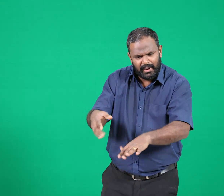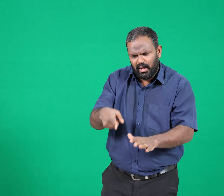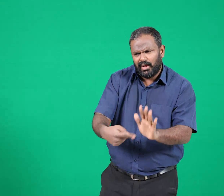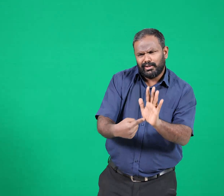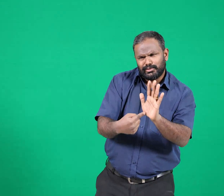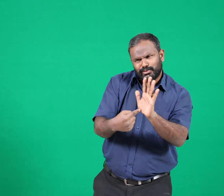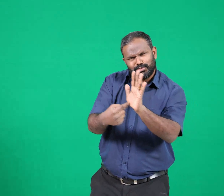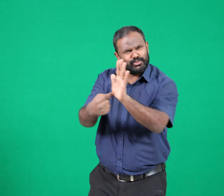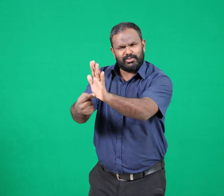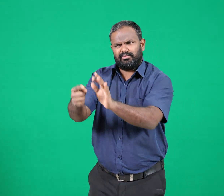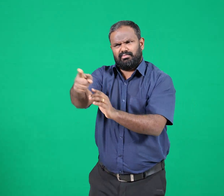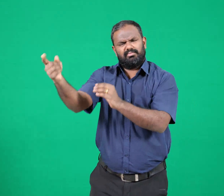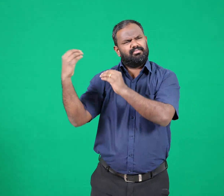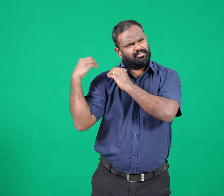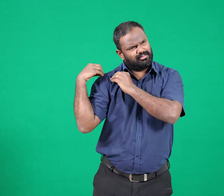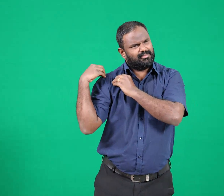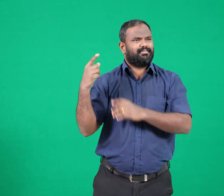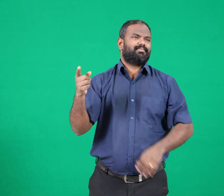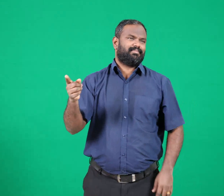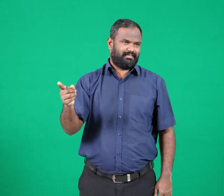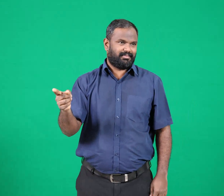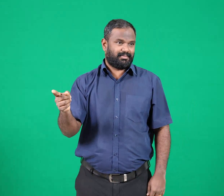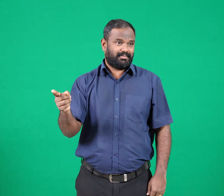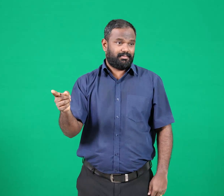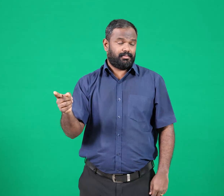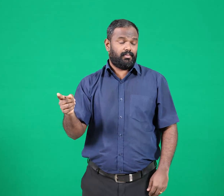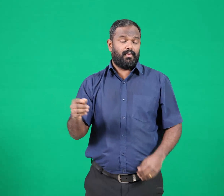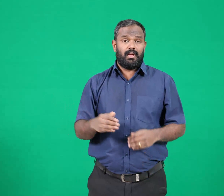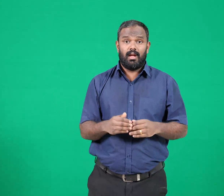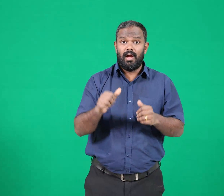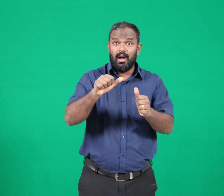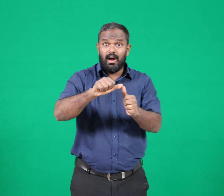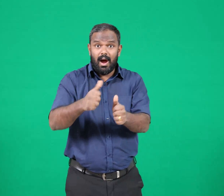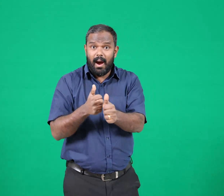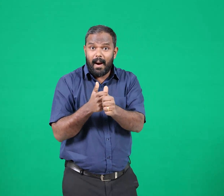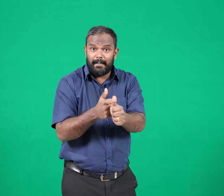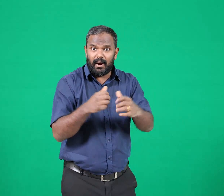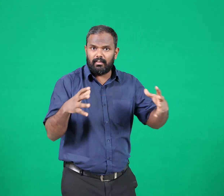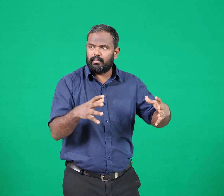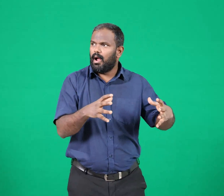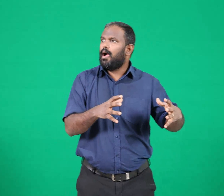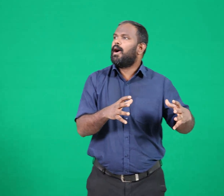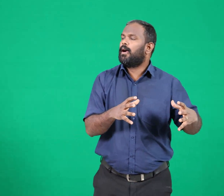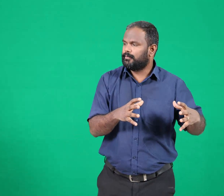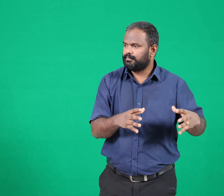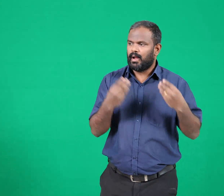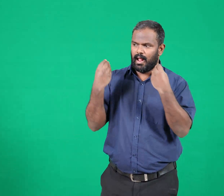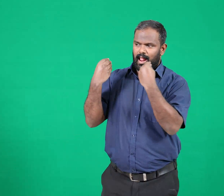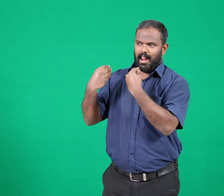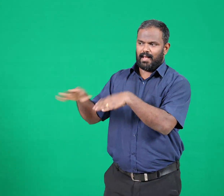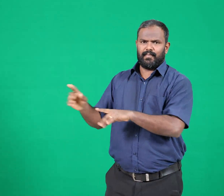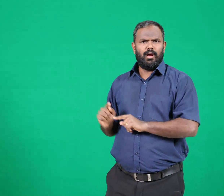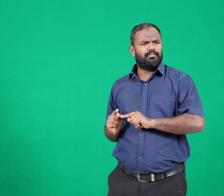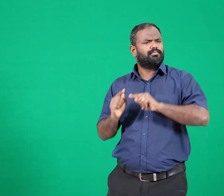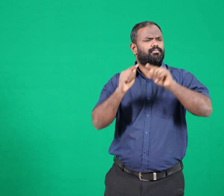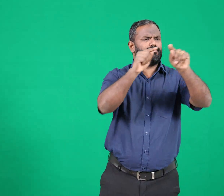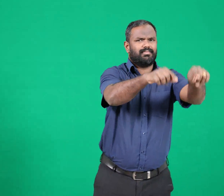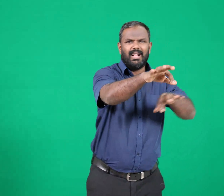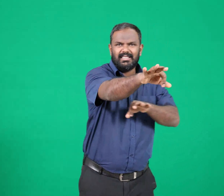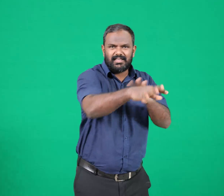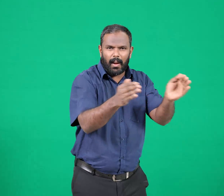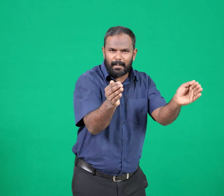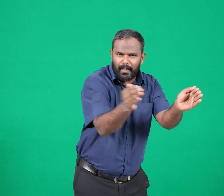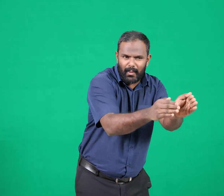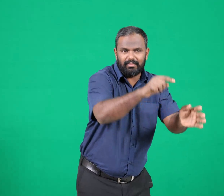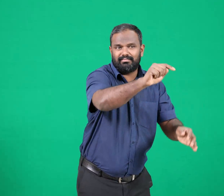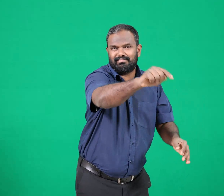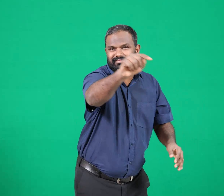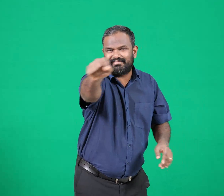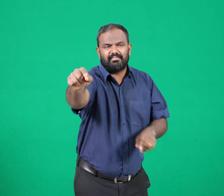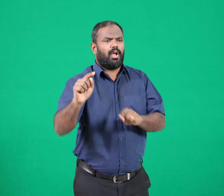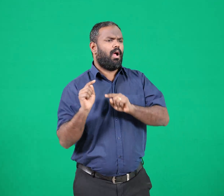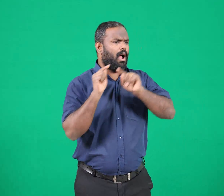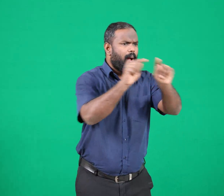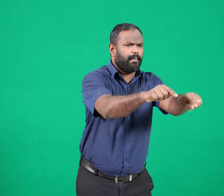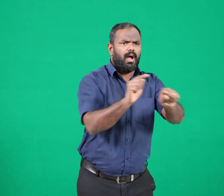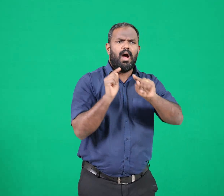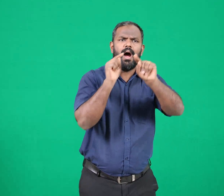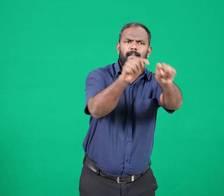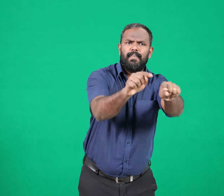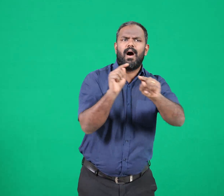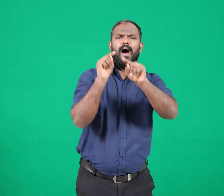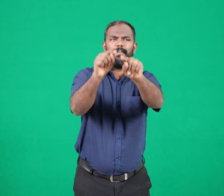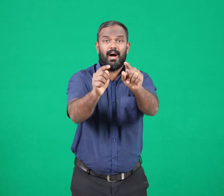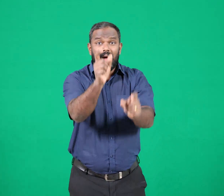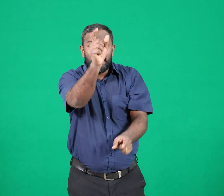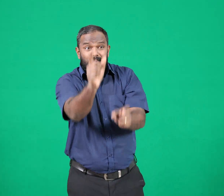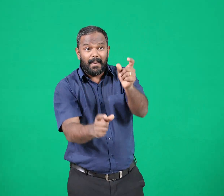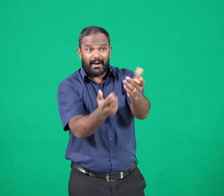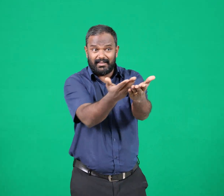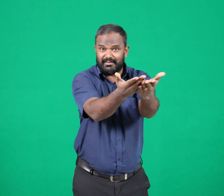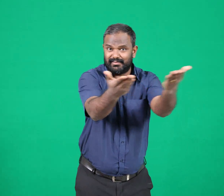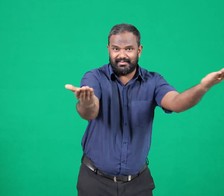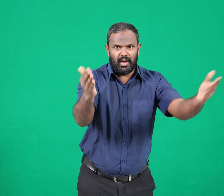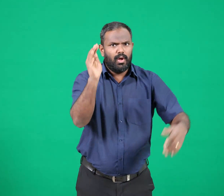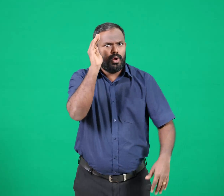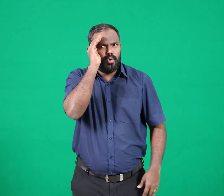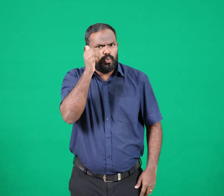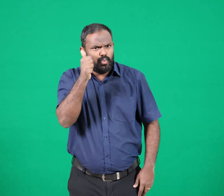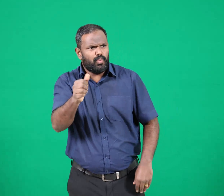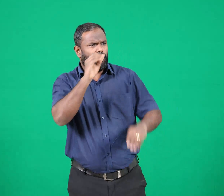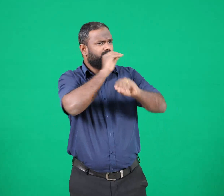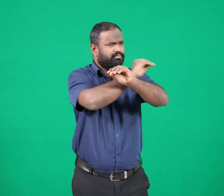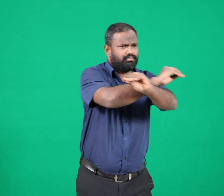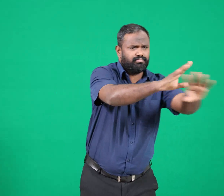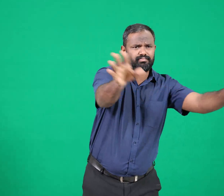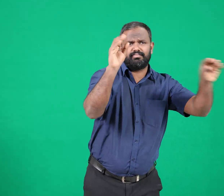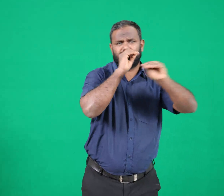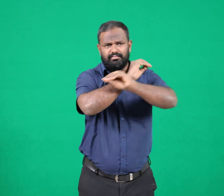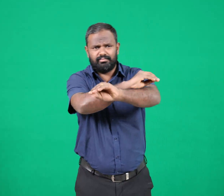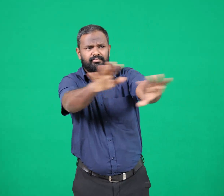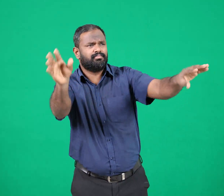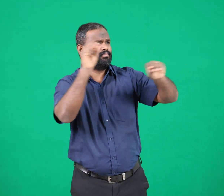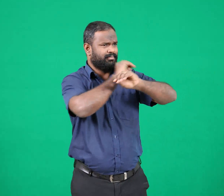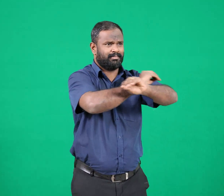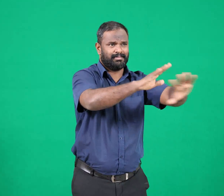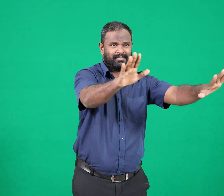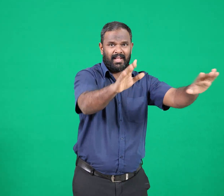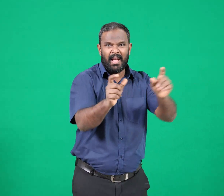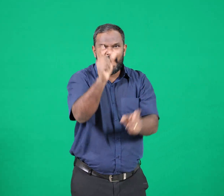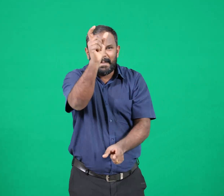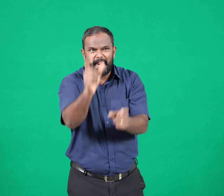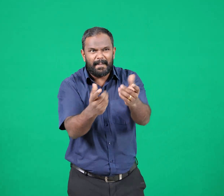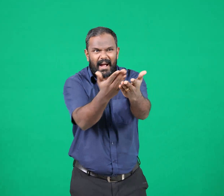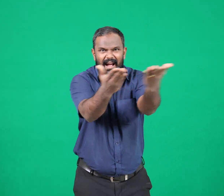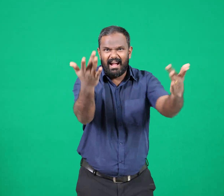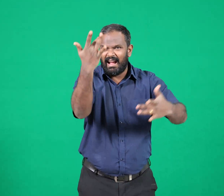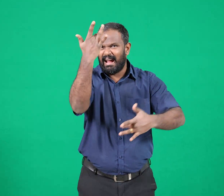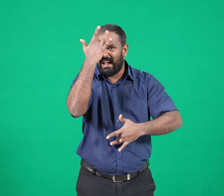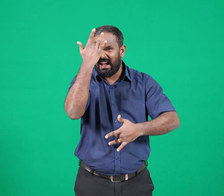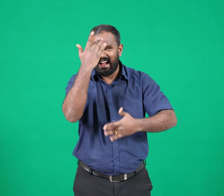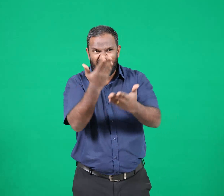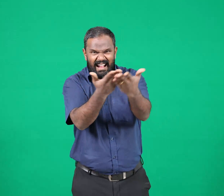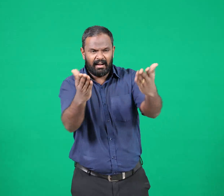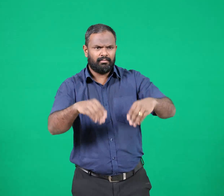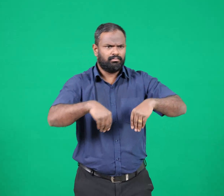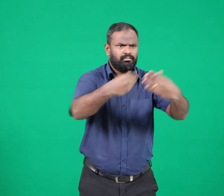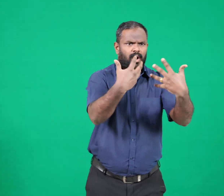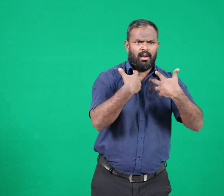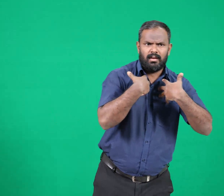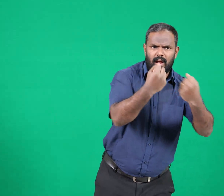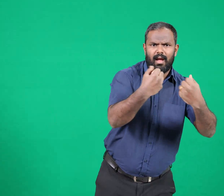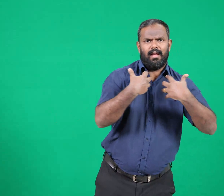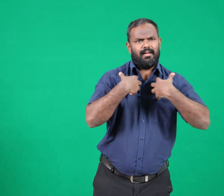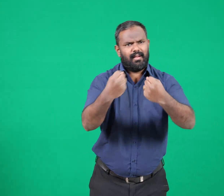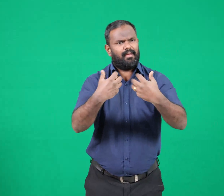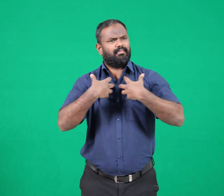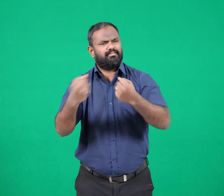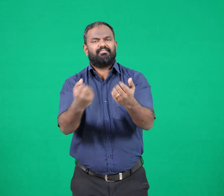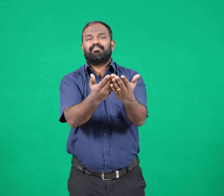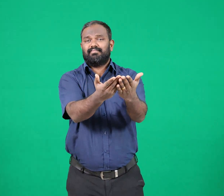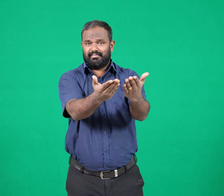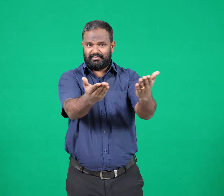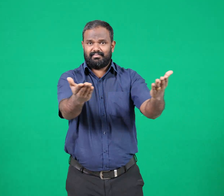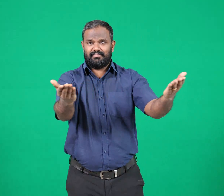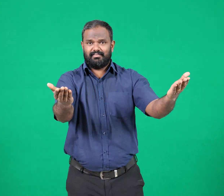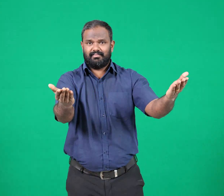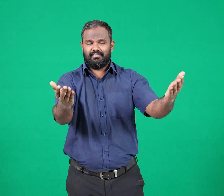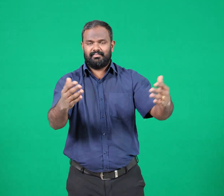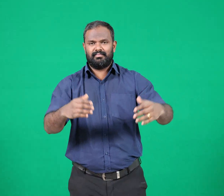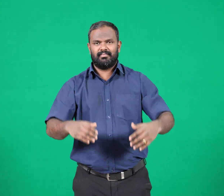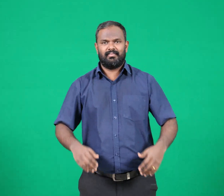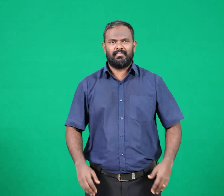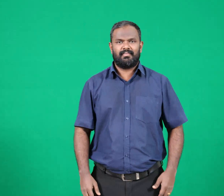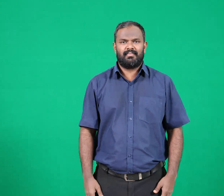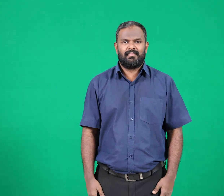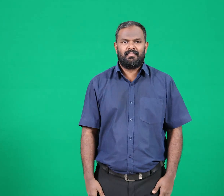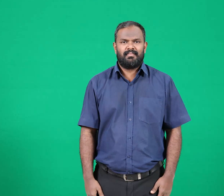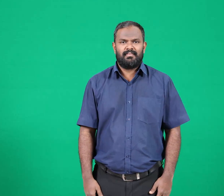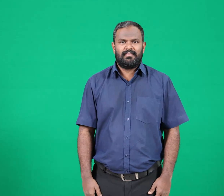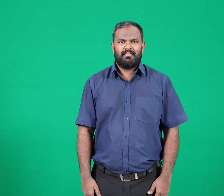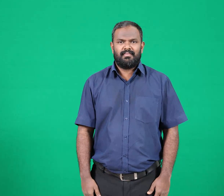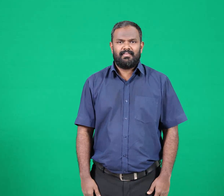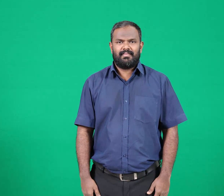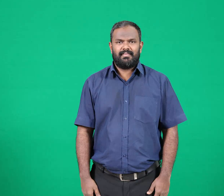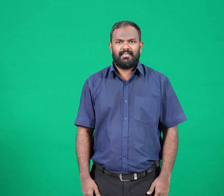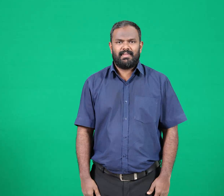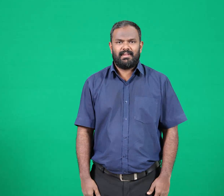So they set out and went from village to village, preaching the gospel and healing people everywhere.